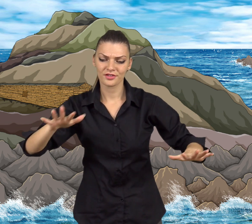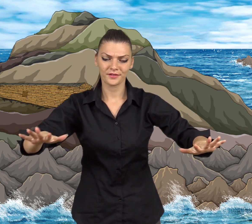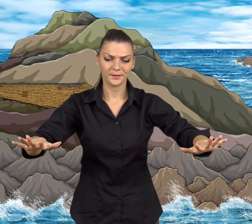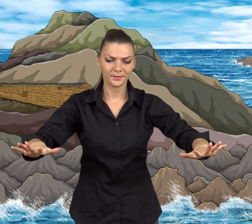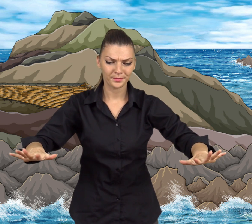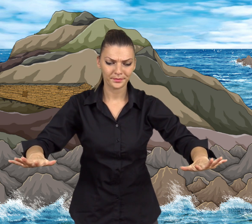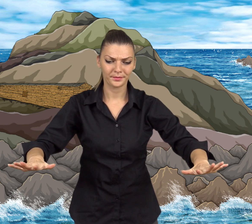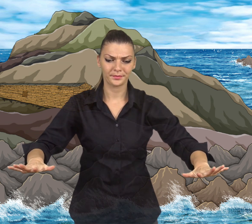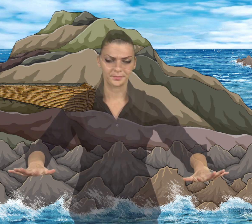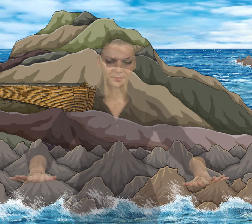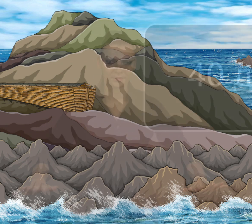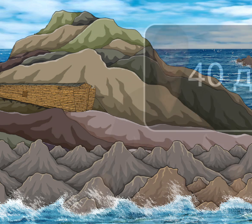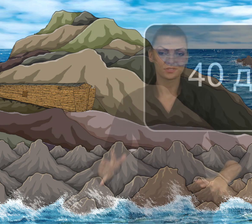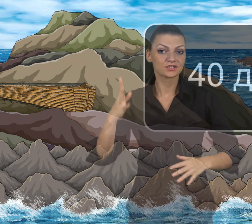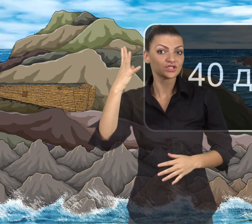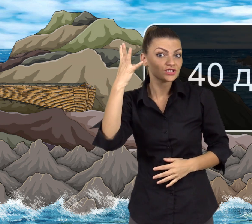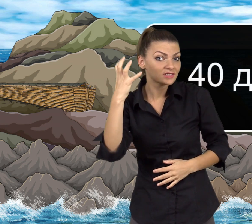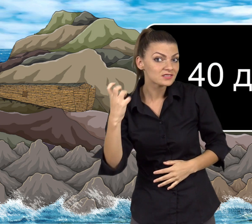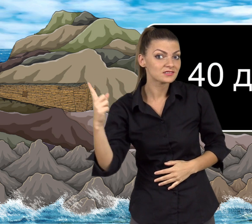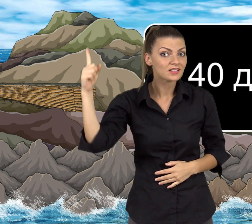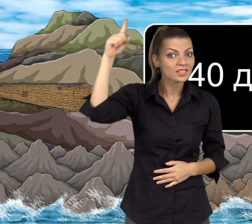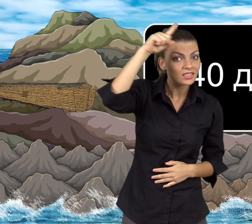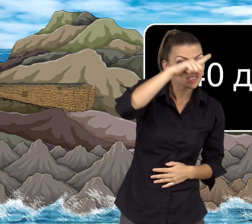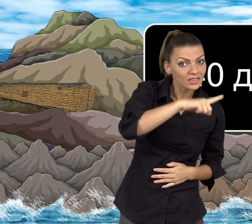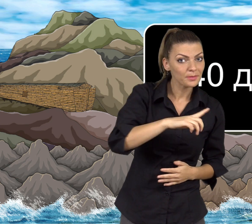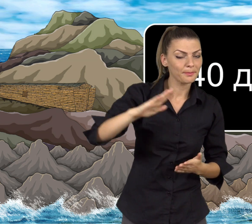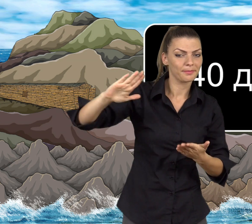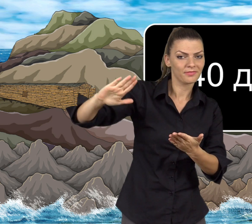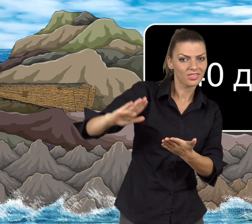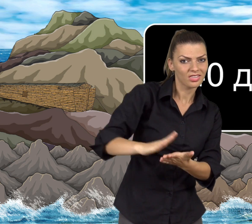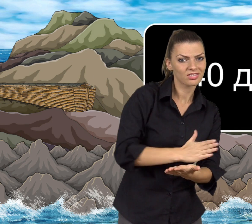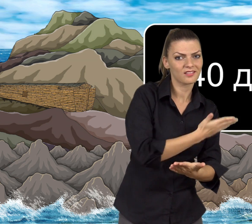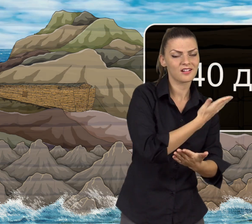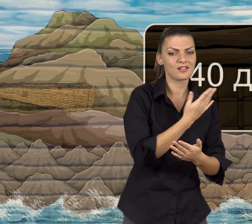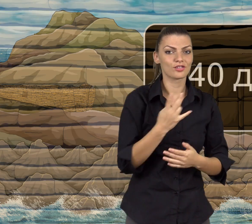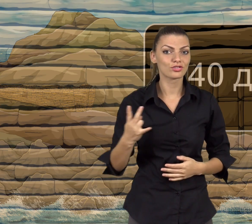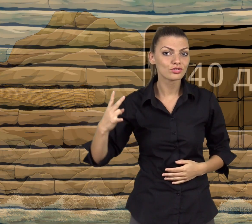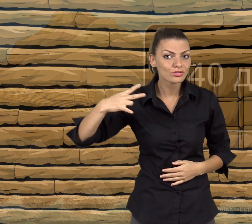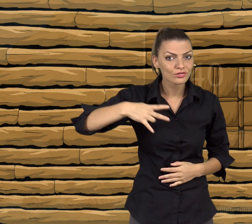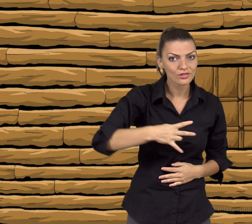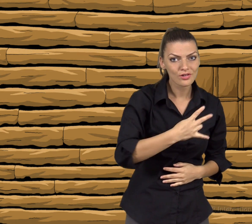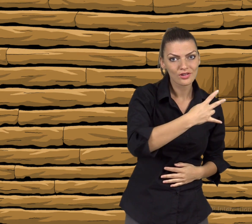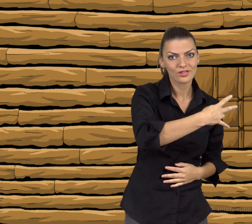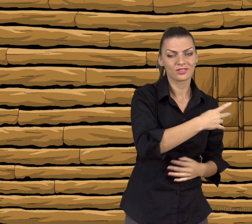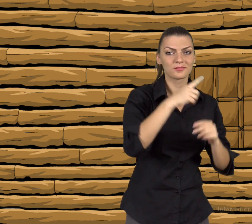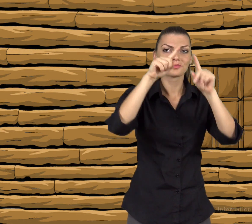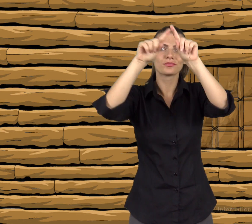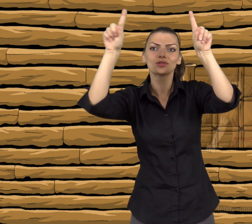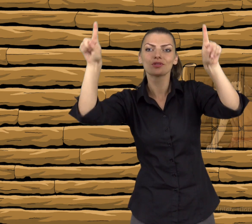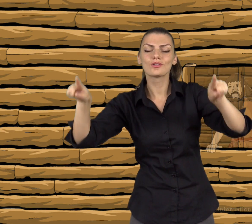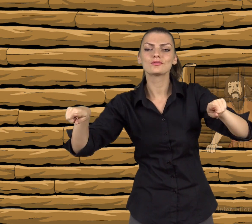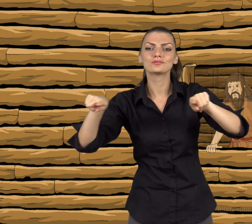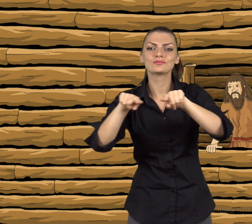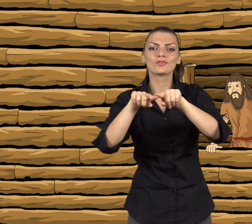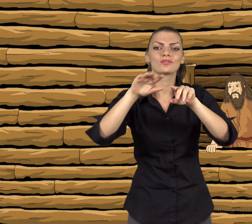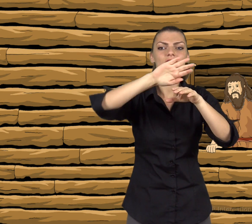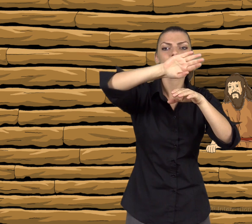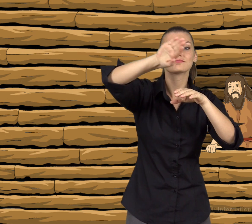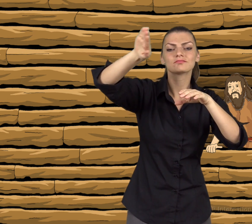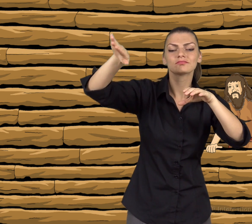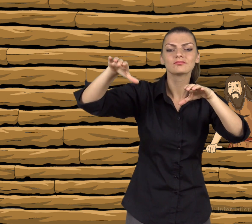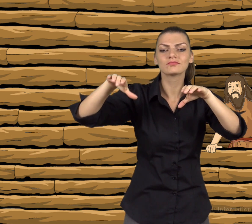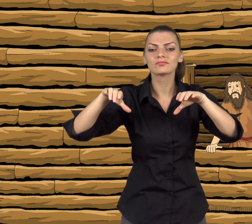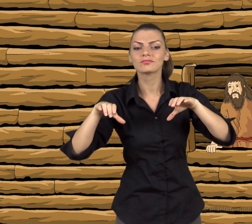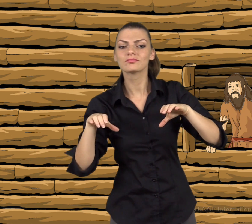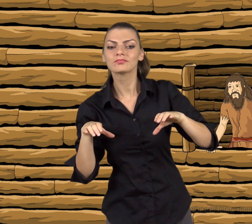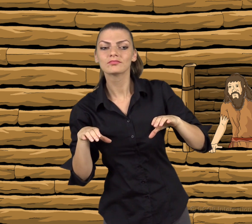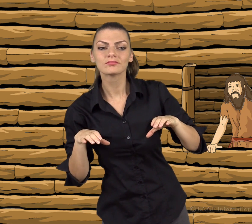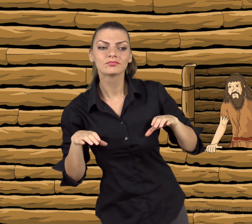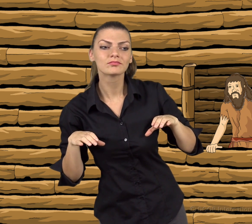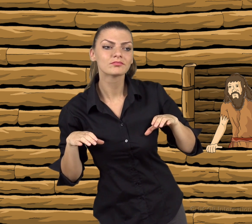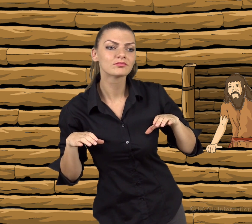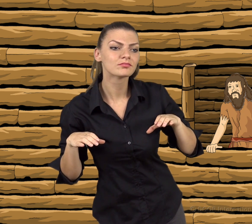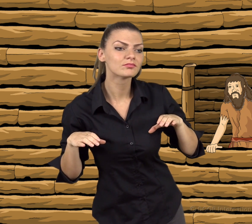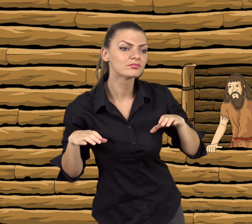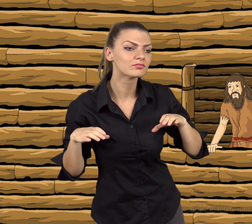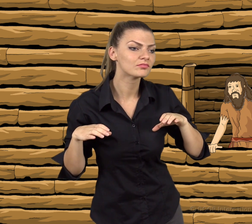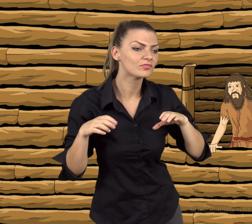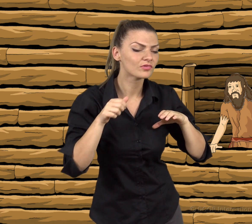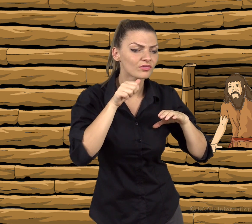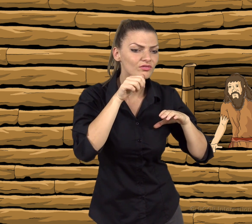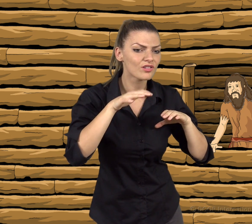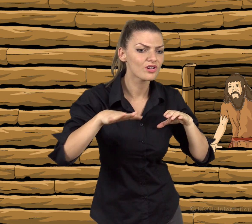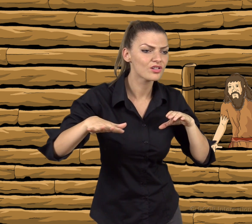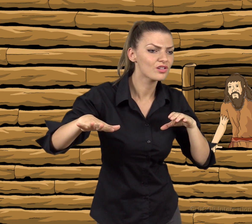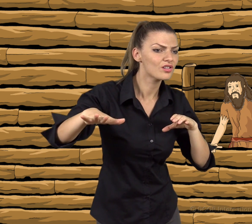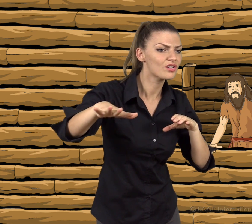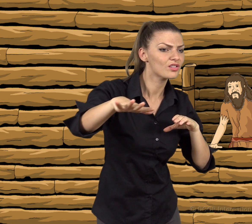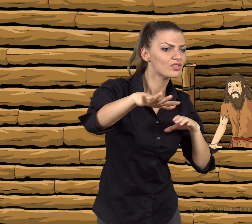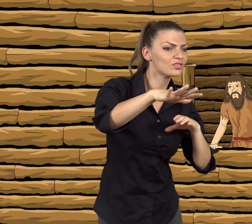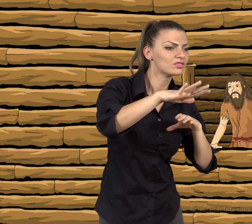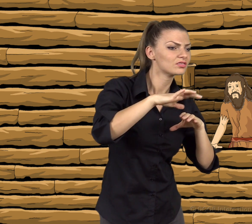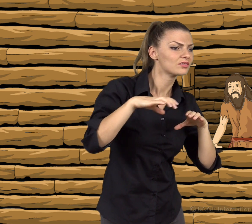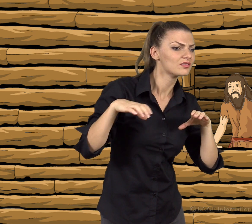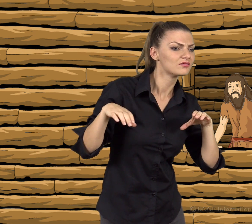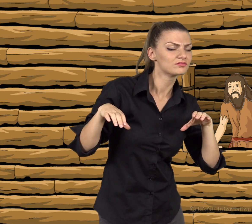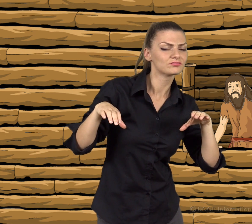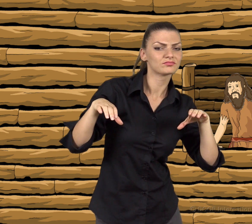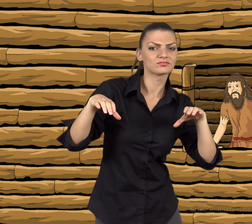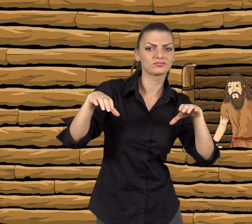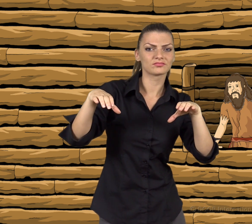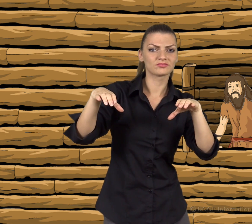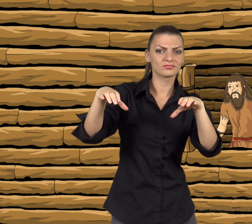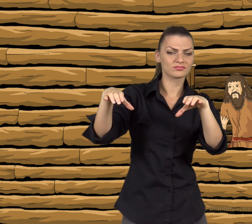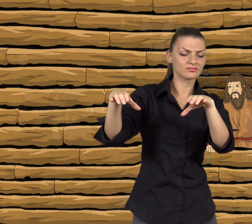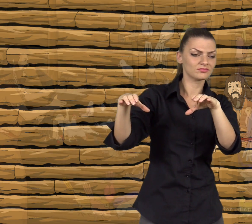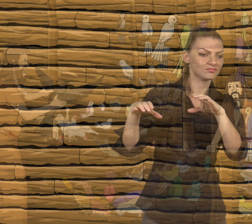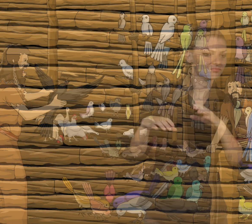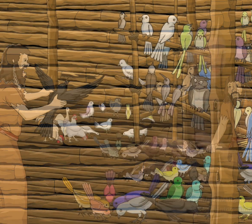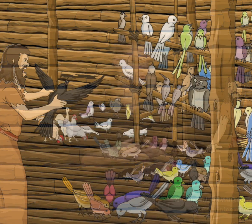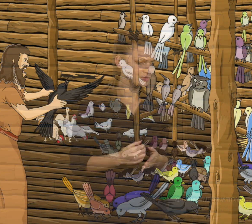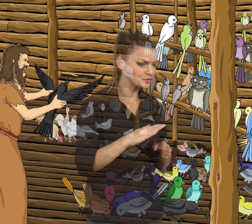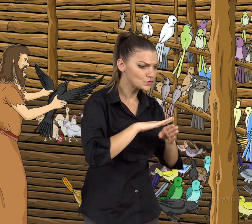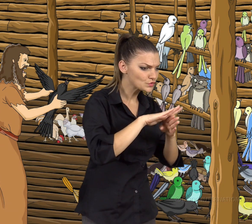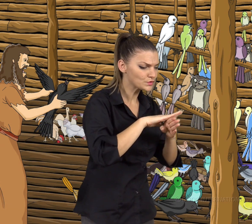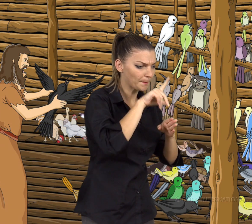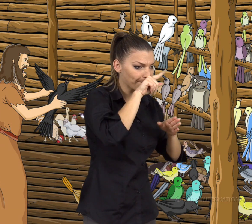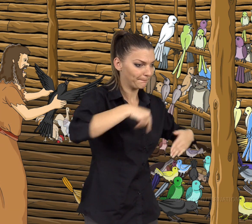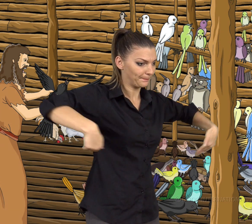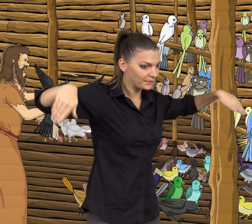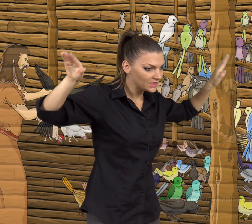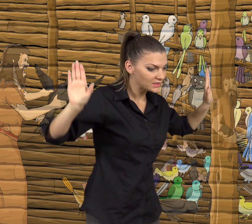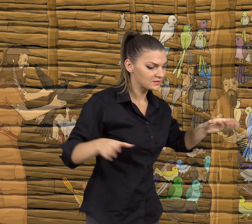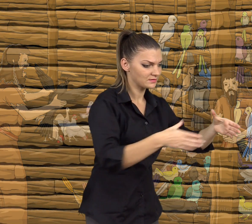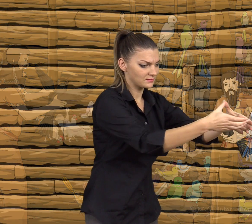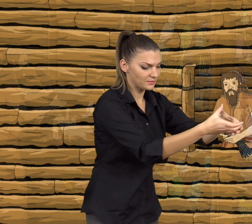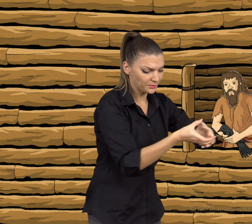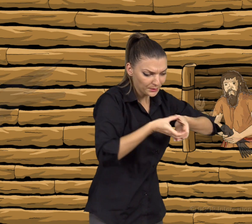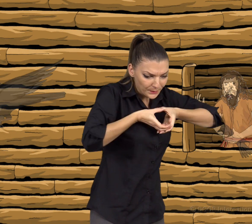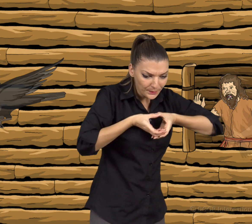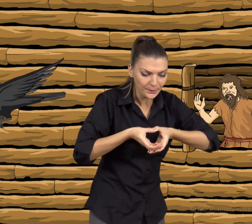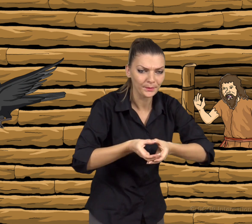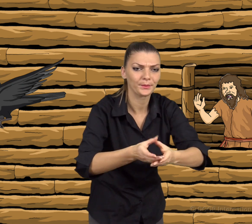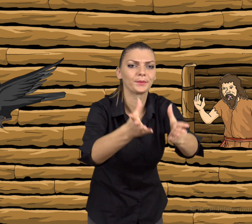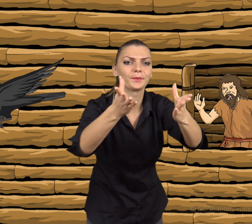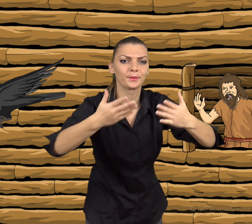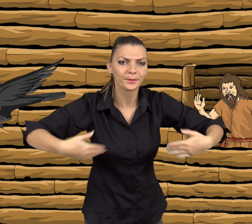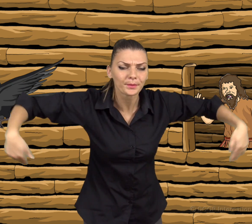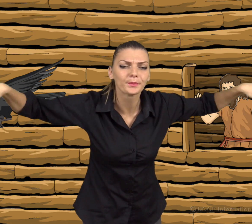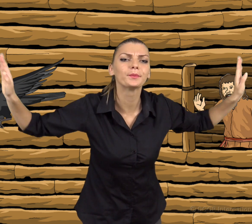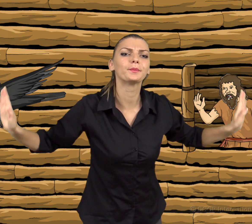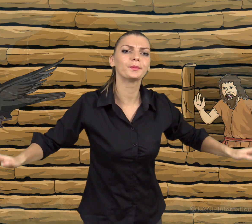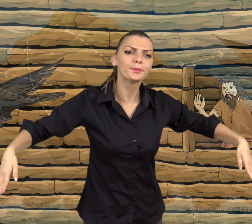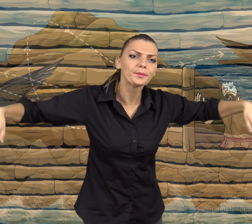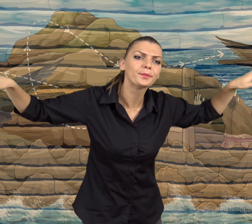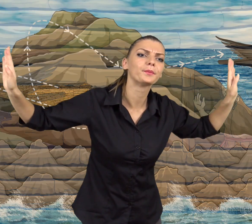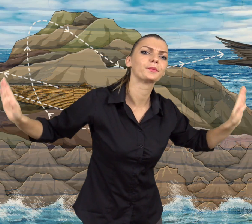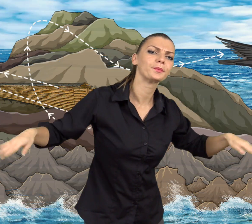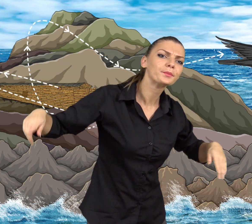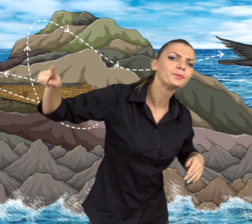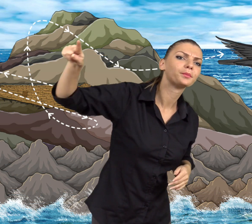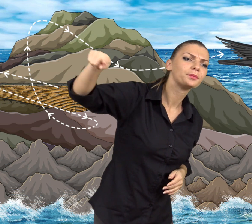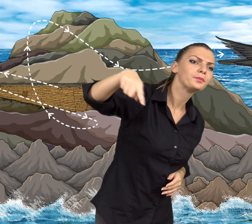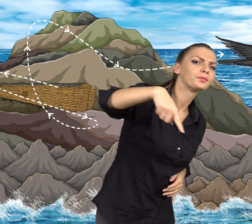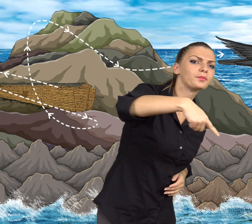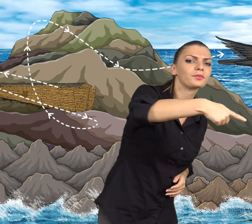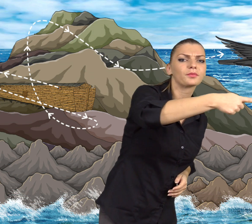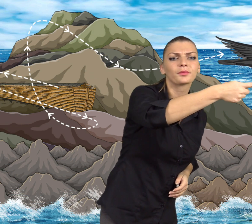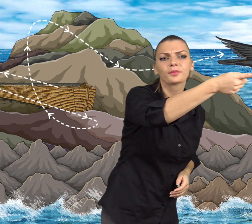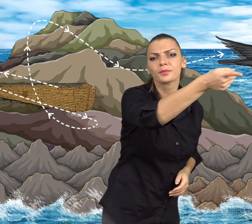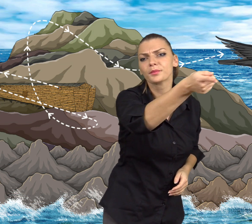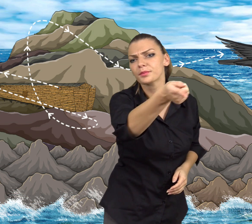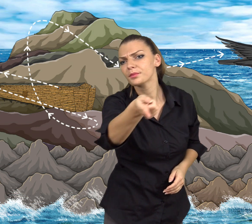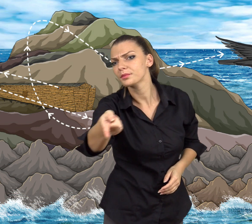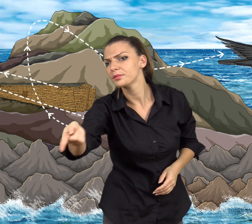After forty days Noah opened the window he had made in the ark and sent out a raven.